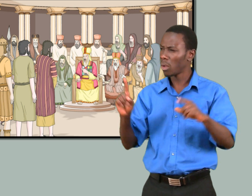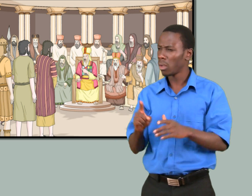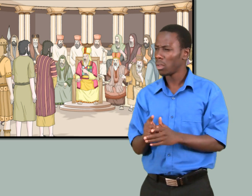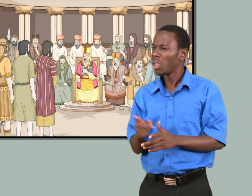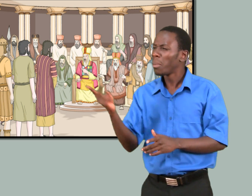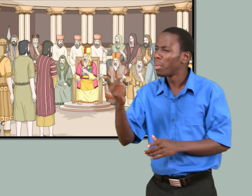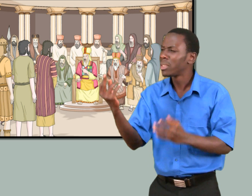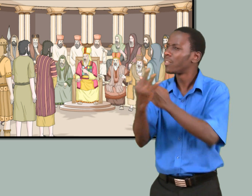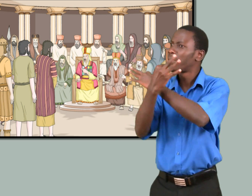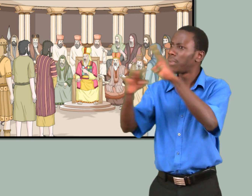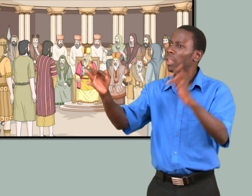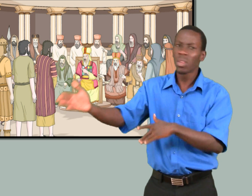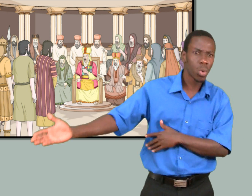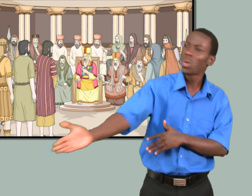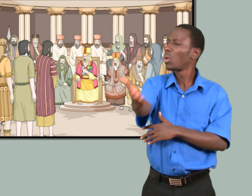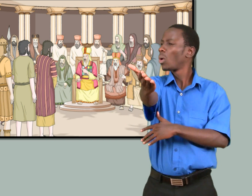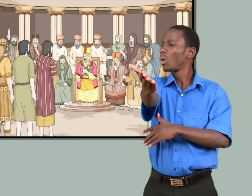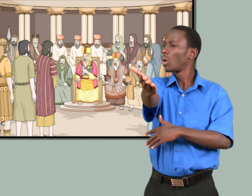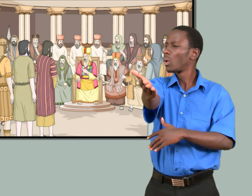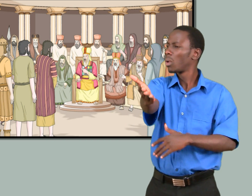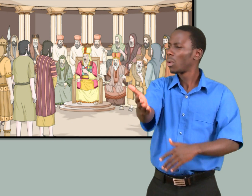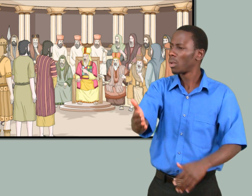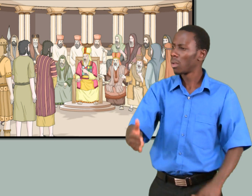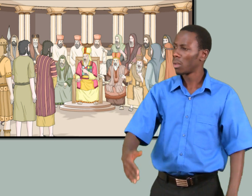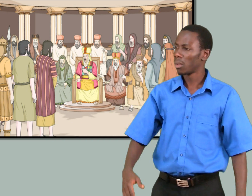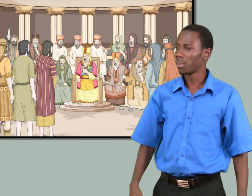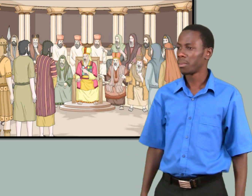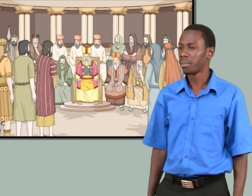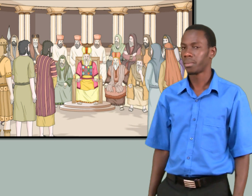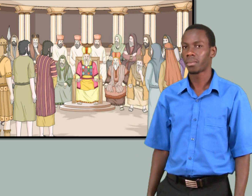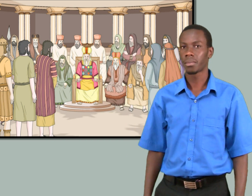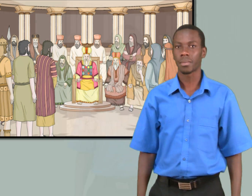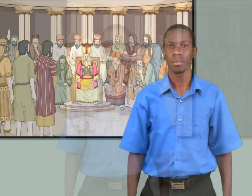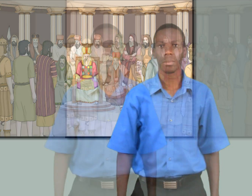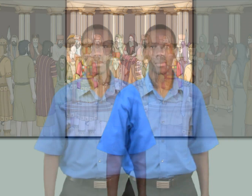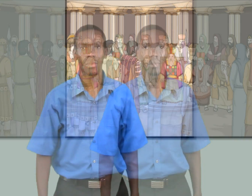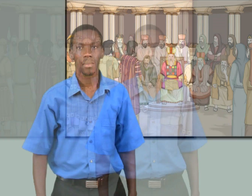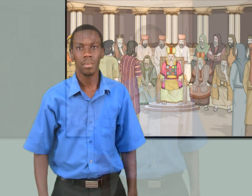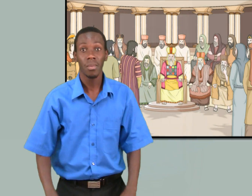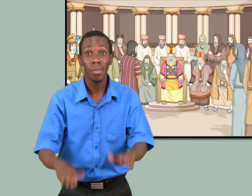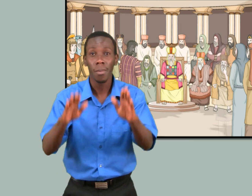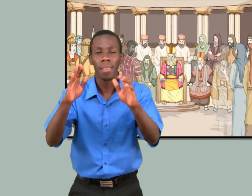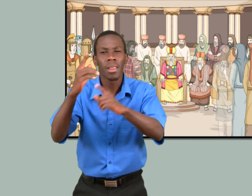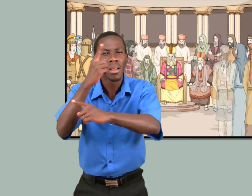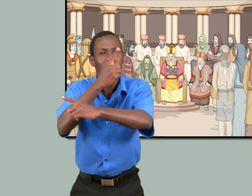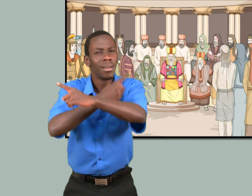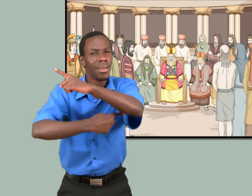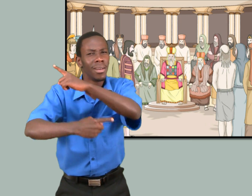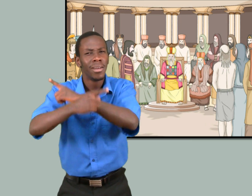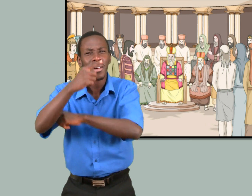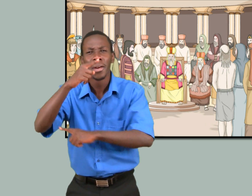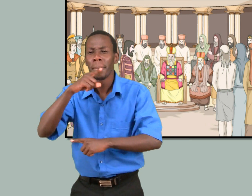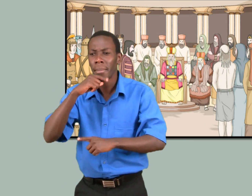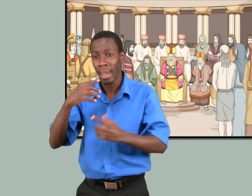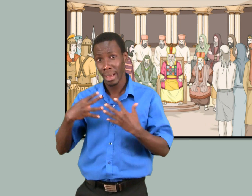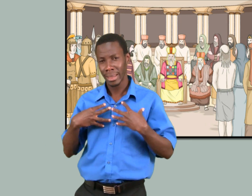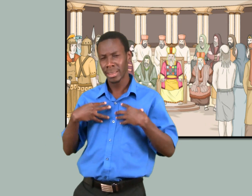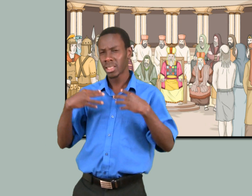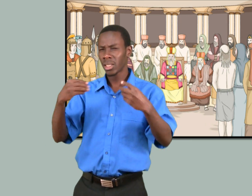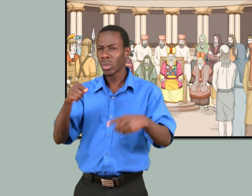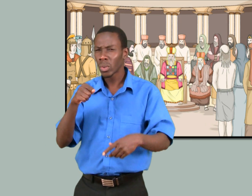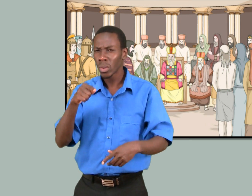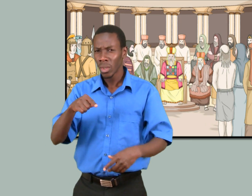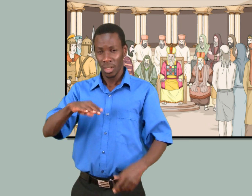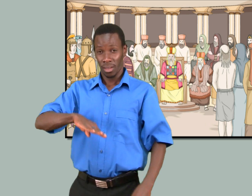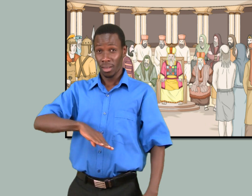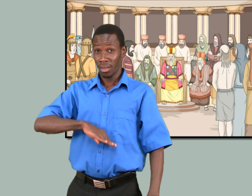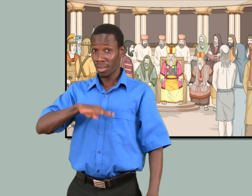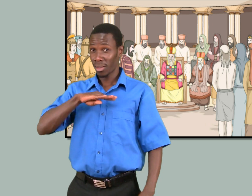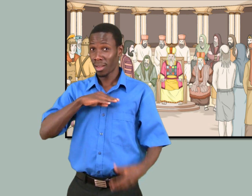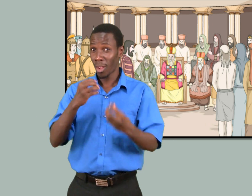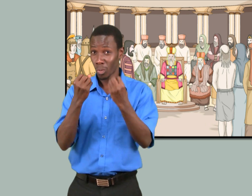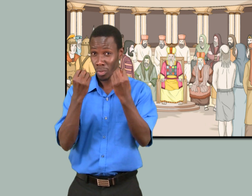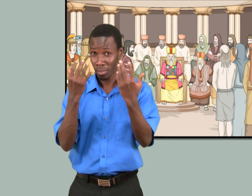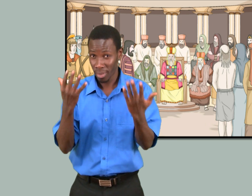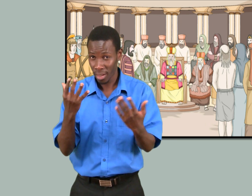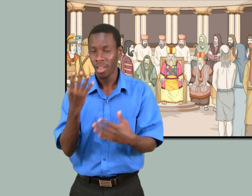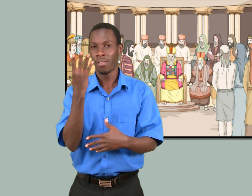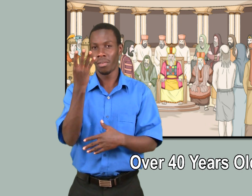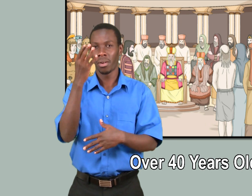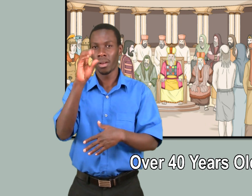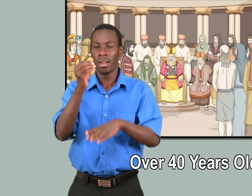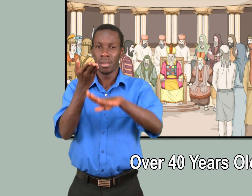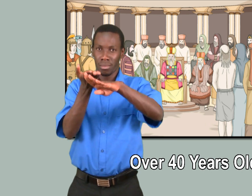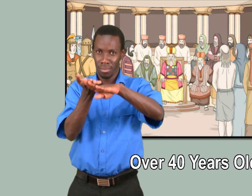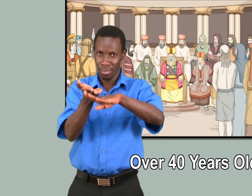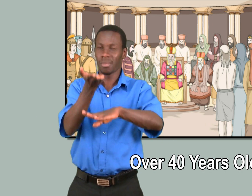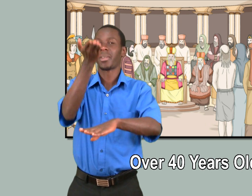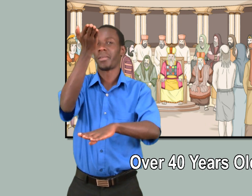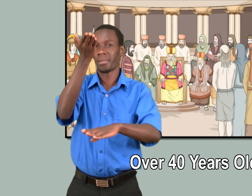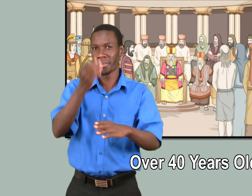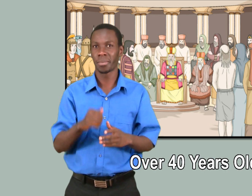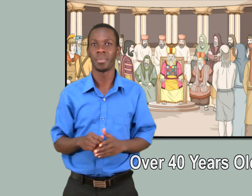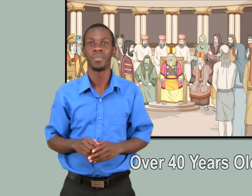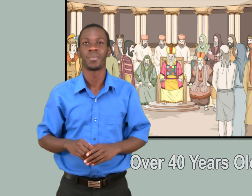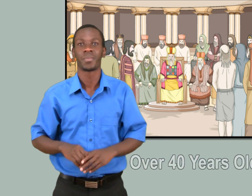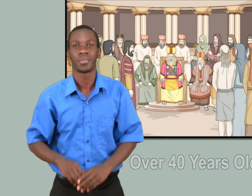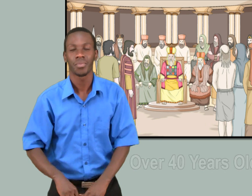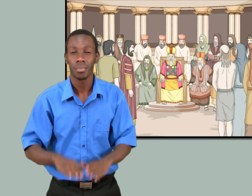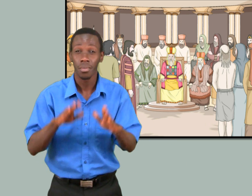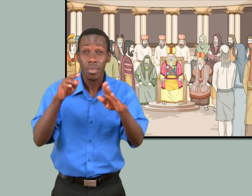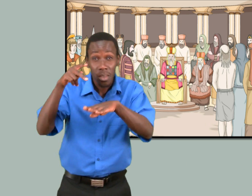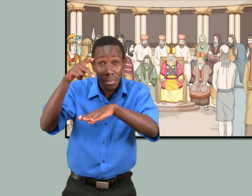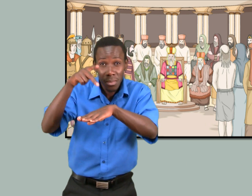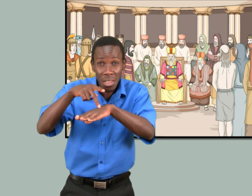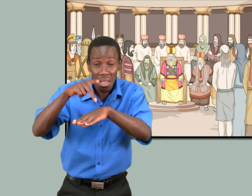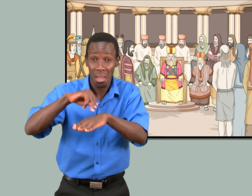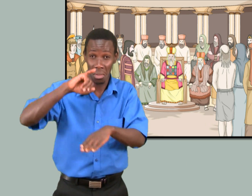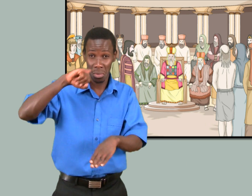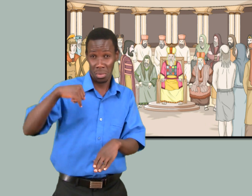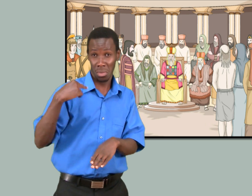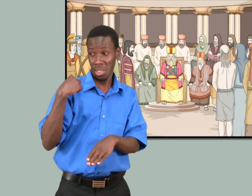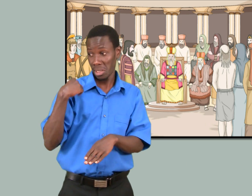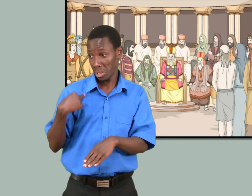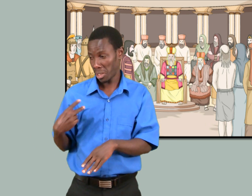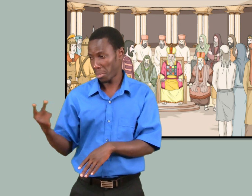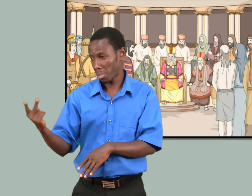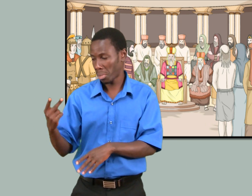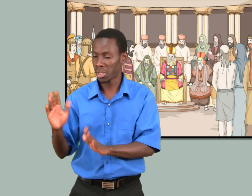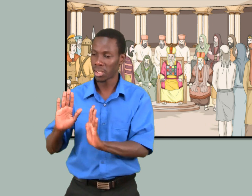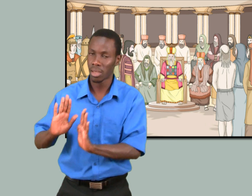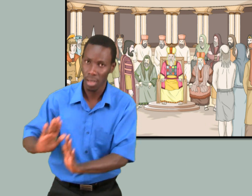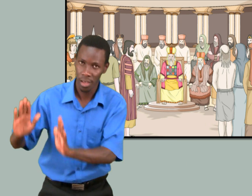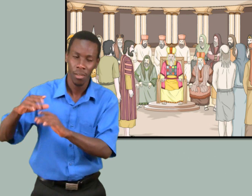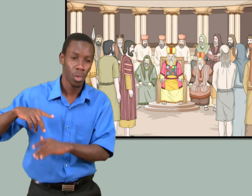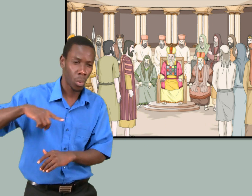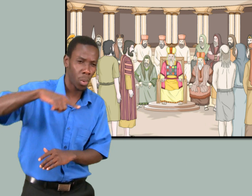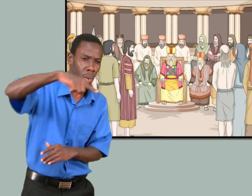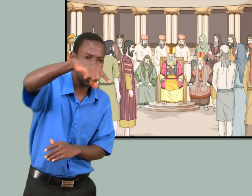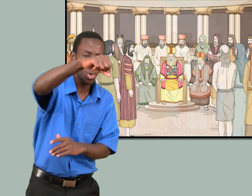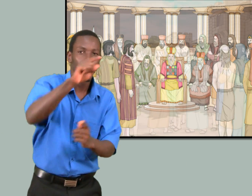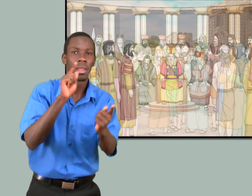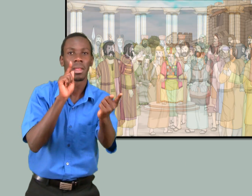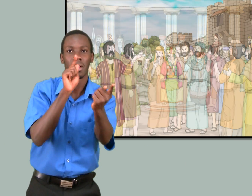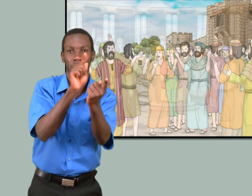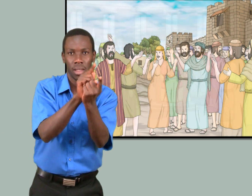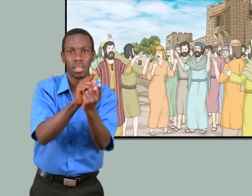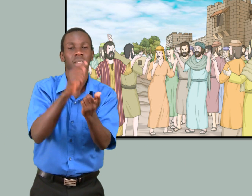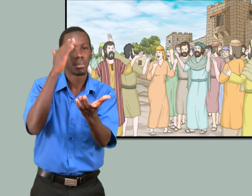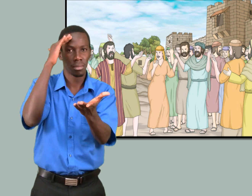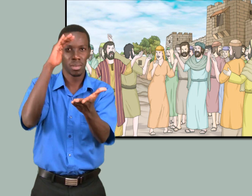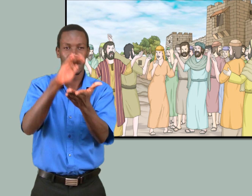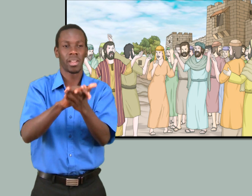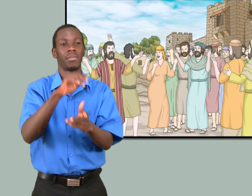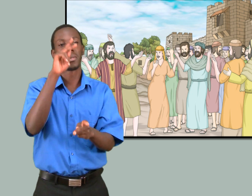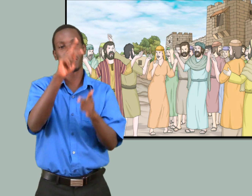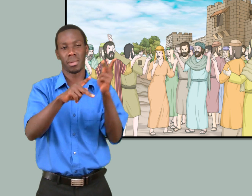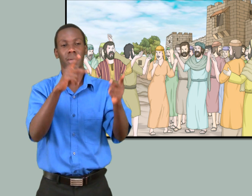For the man who was miraculously healed was over forty years old.